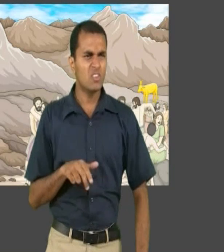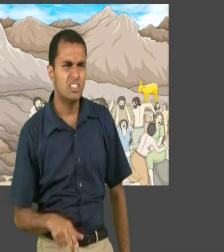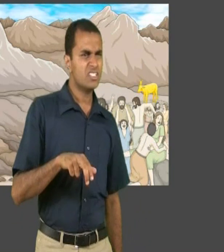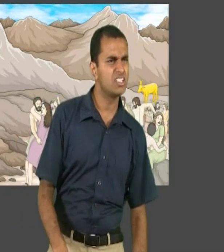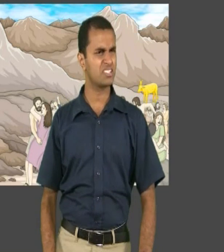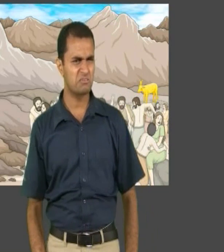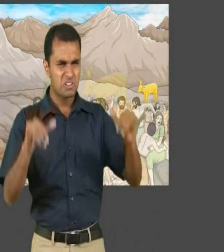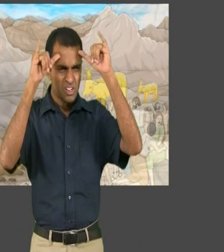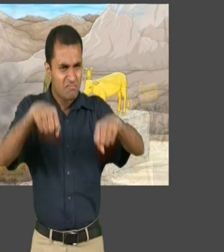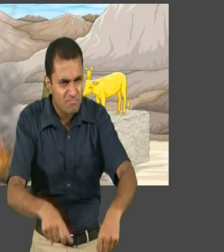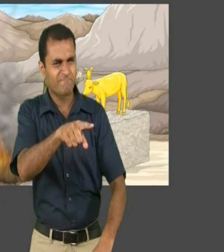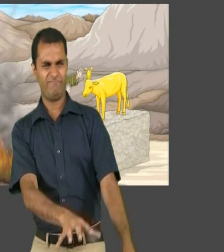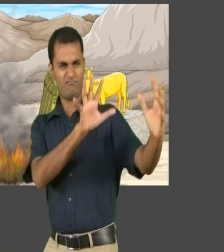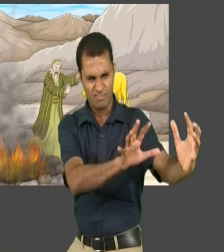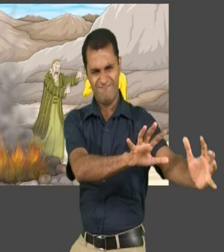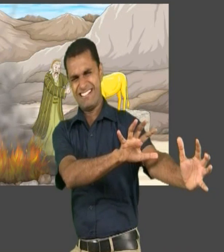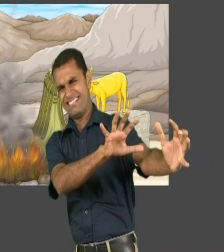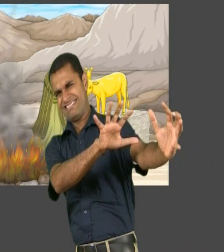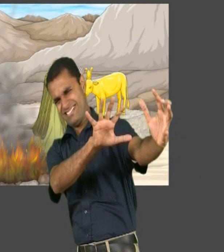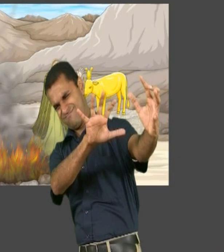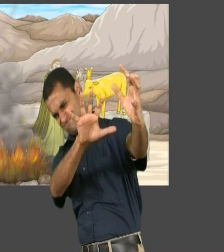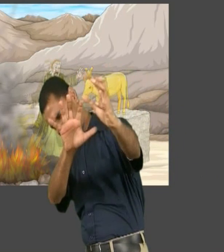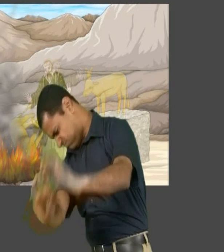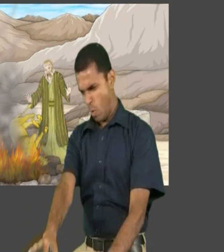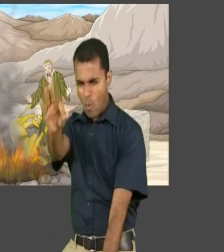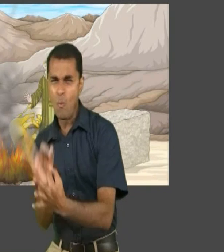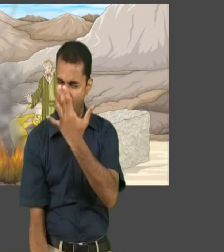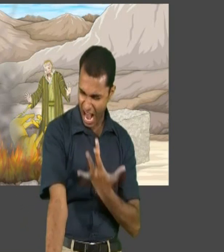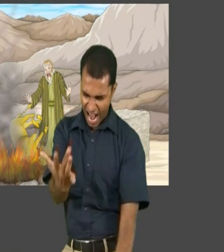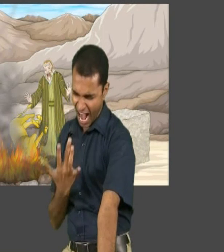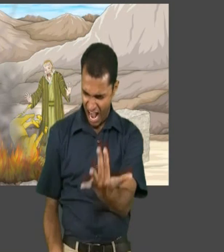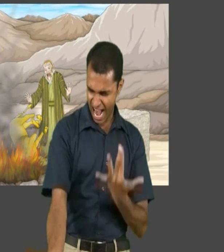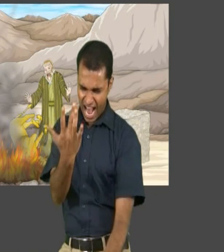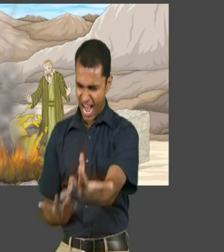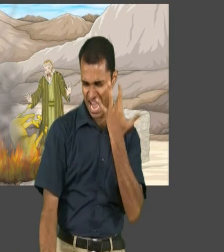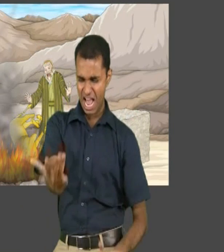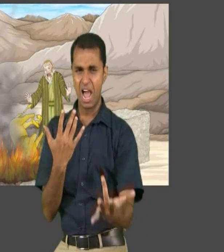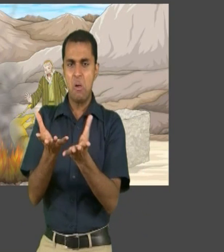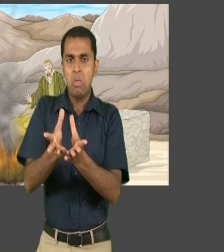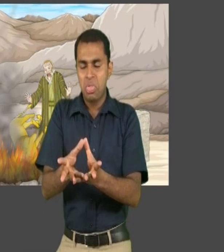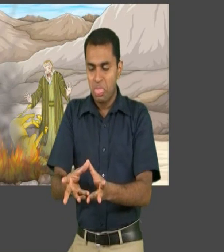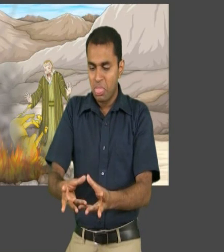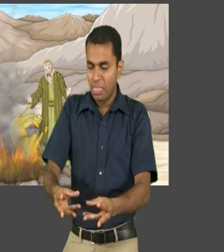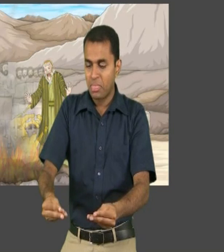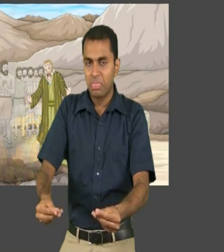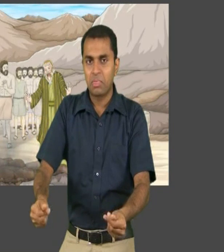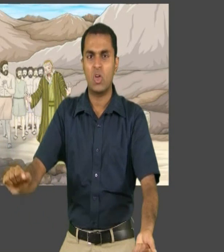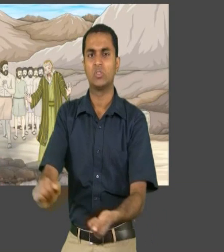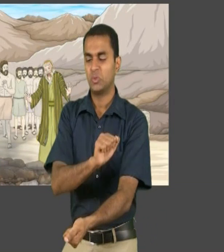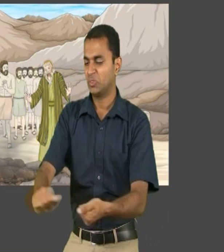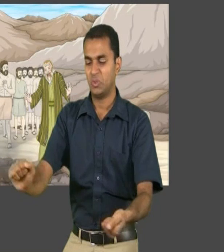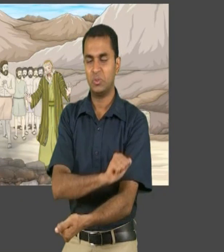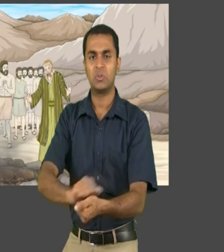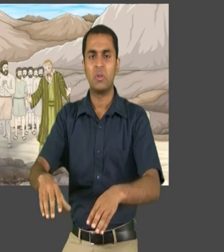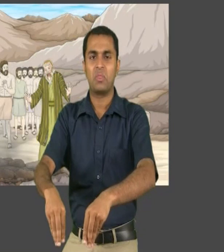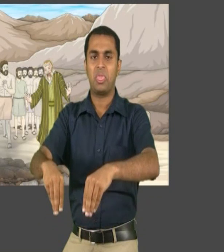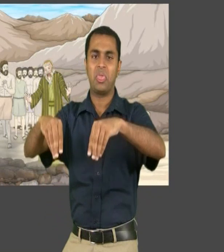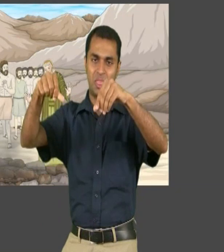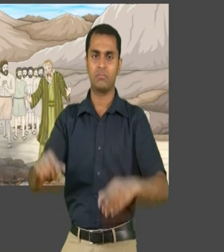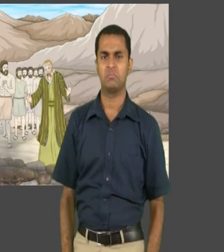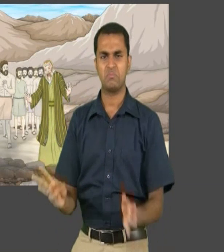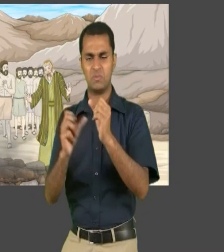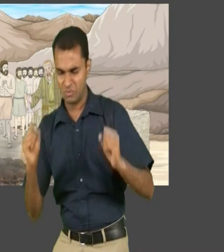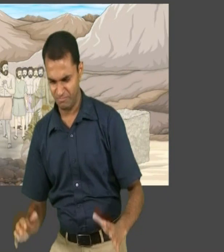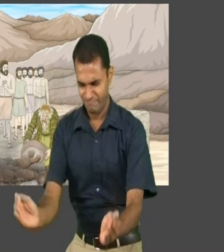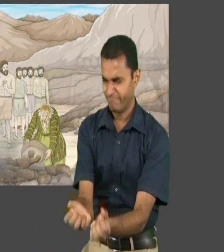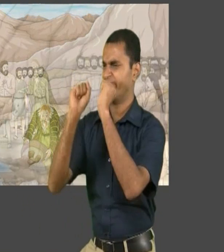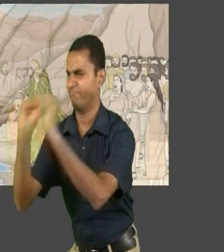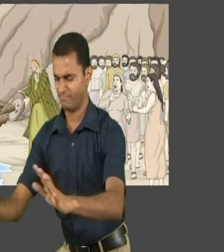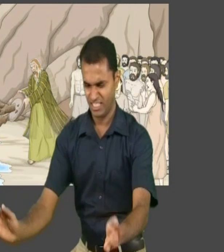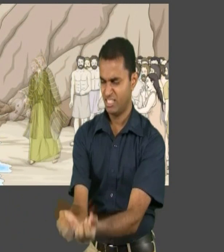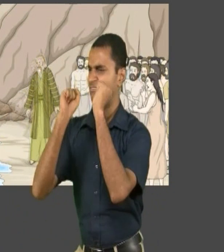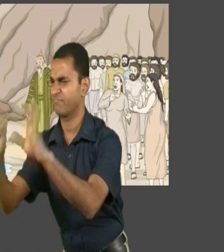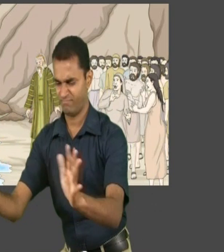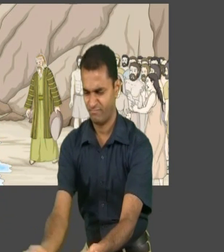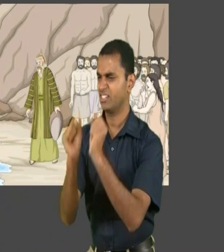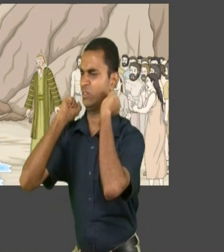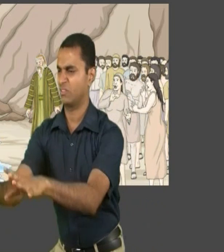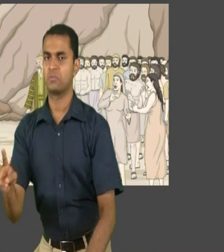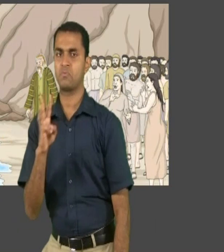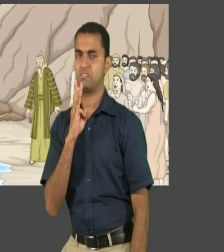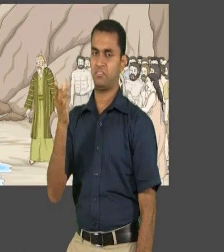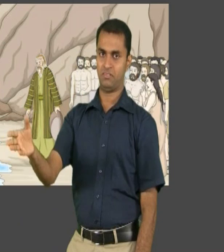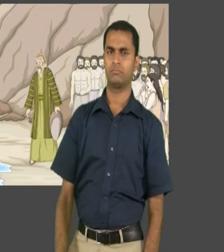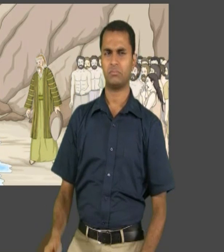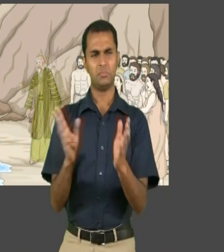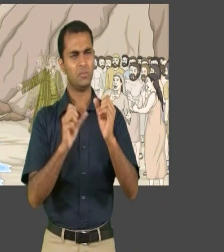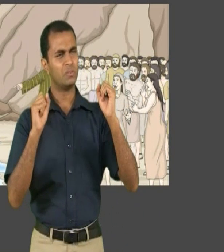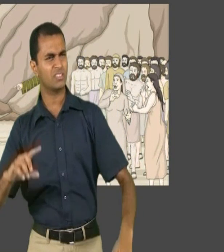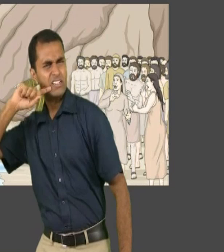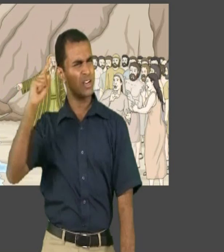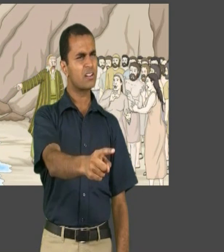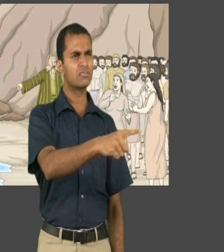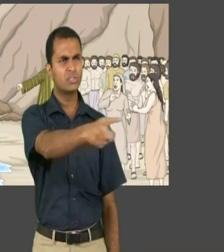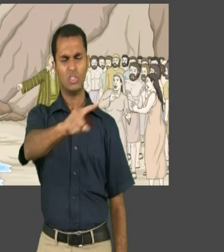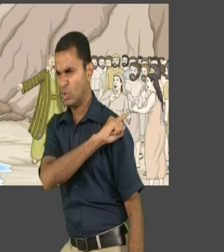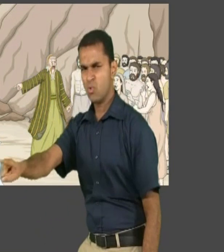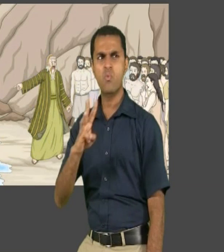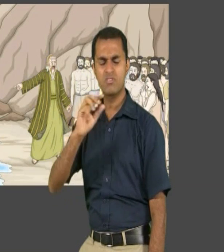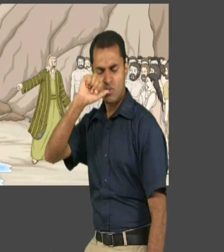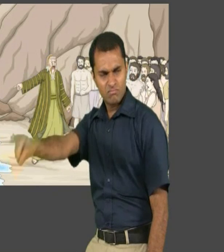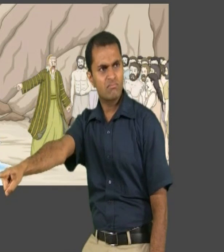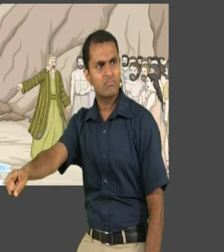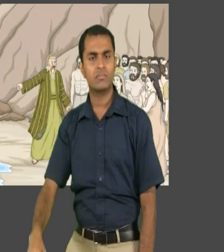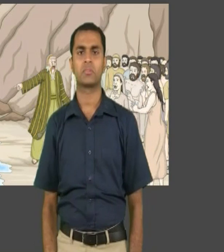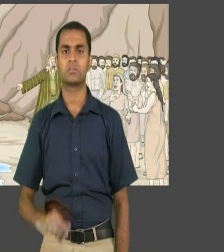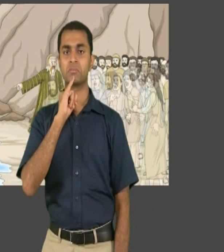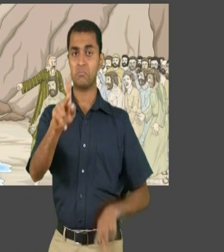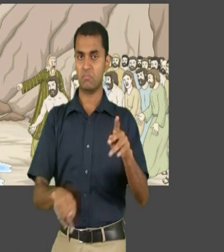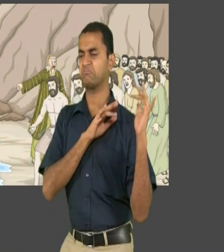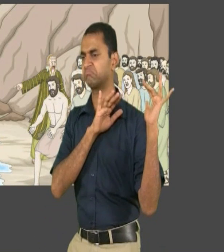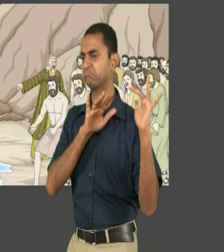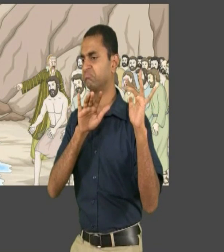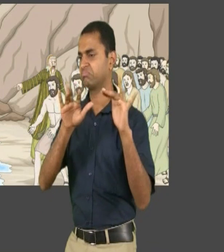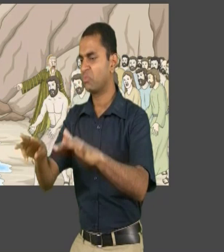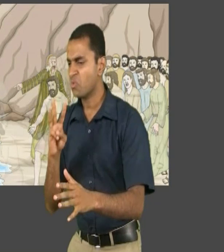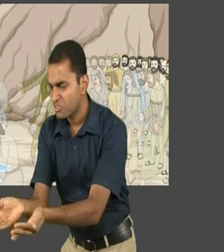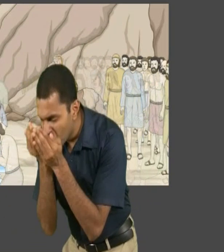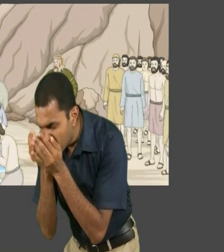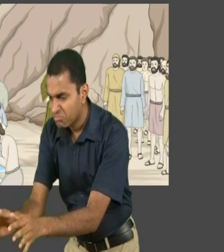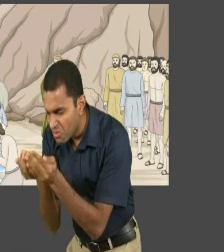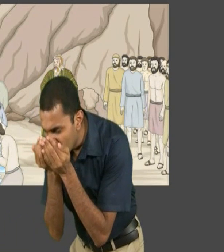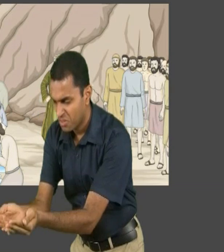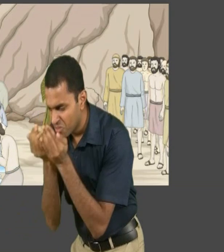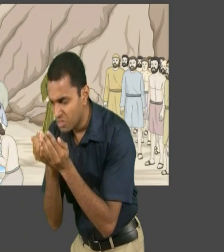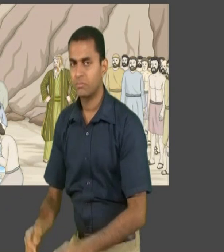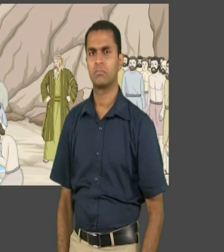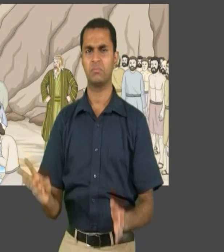Then he took the calf they had made, burned it in the fire, ground it to powder, and scattered the powder over the face of the water.